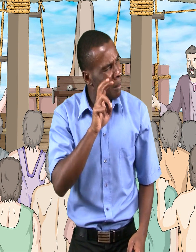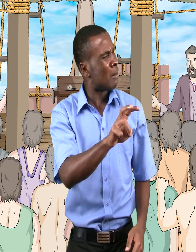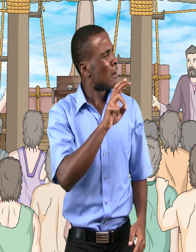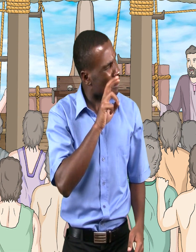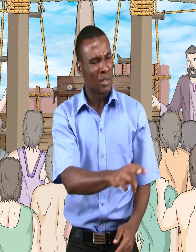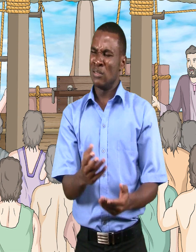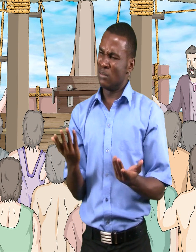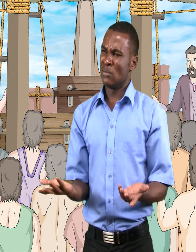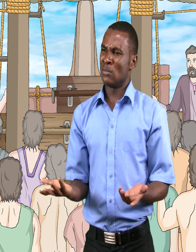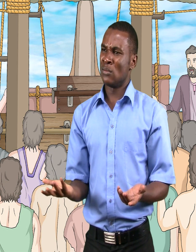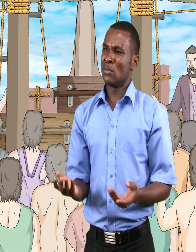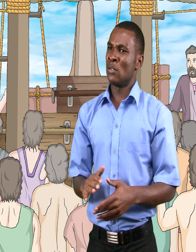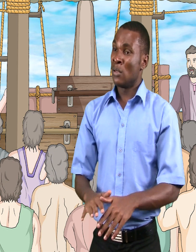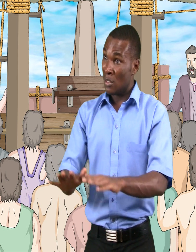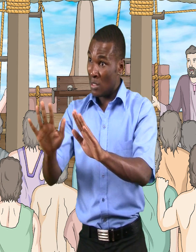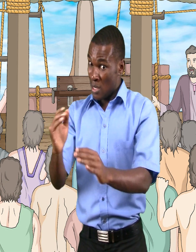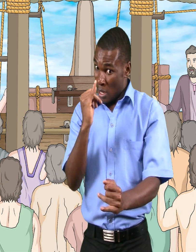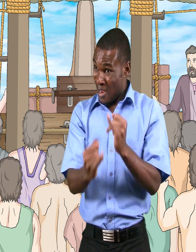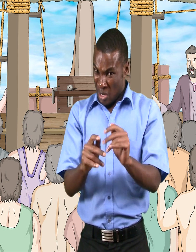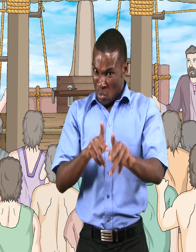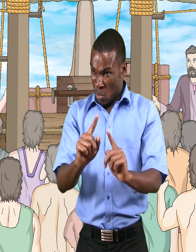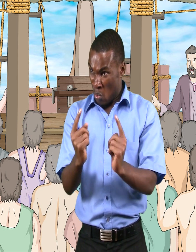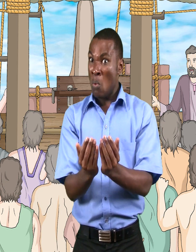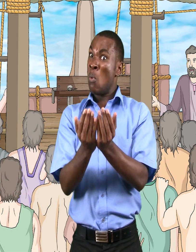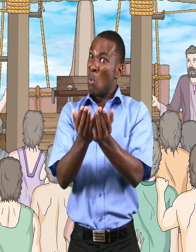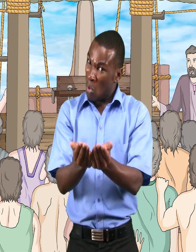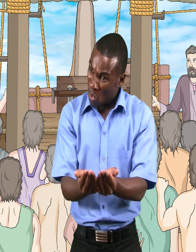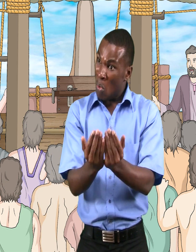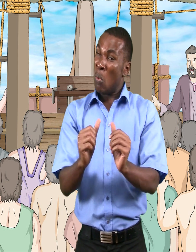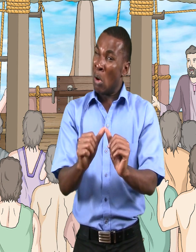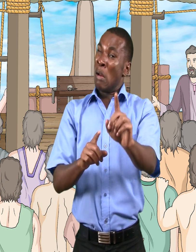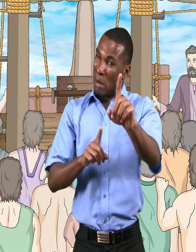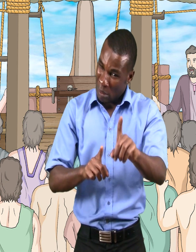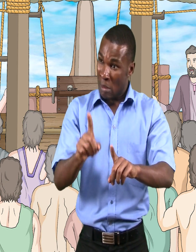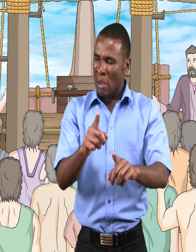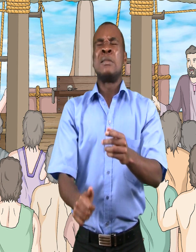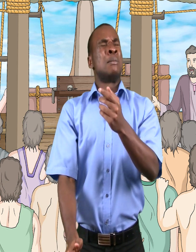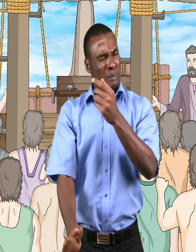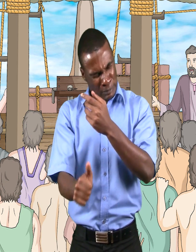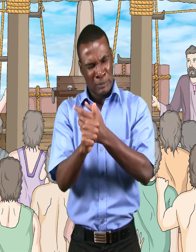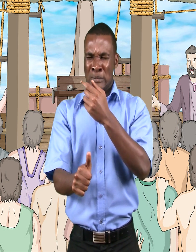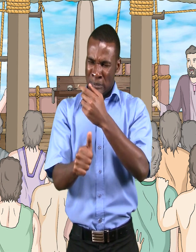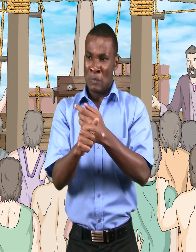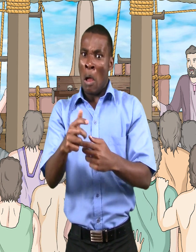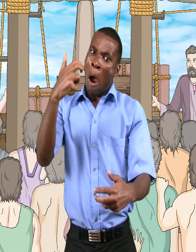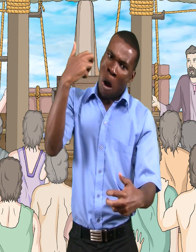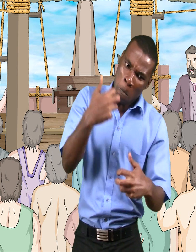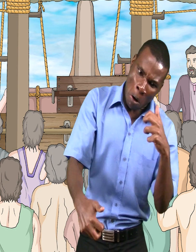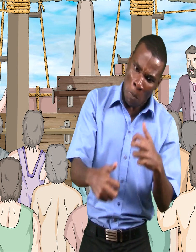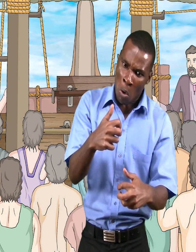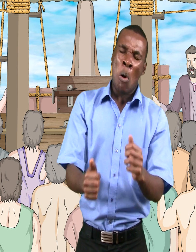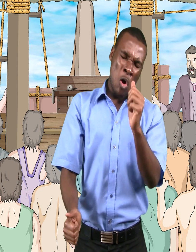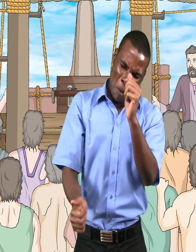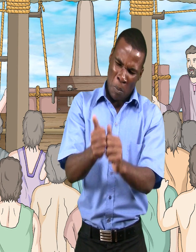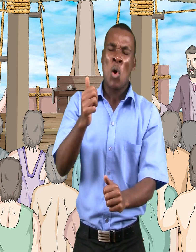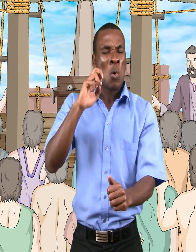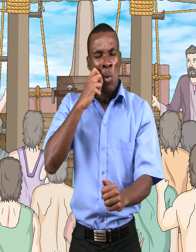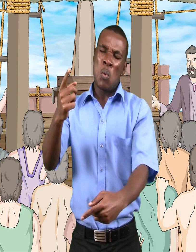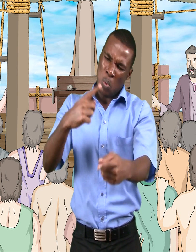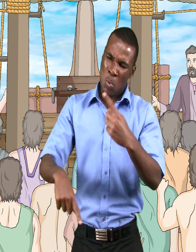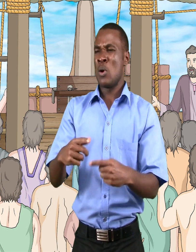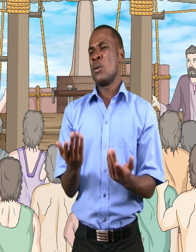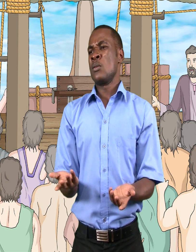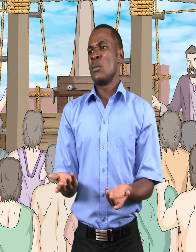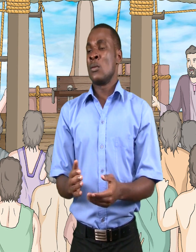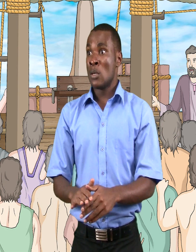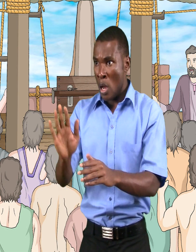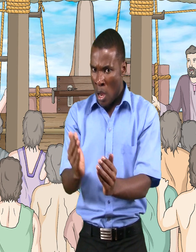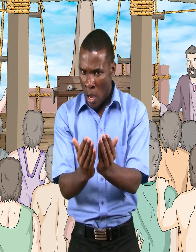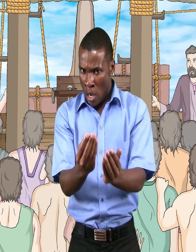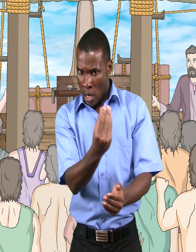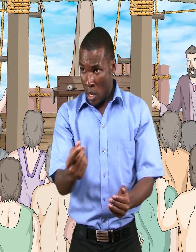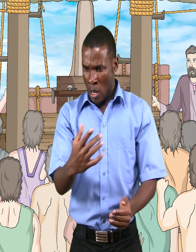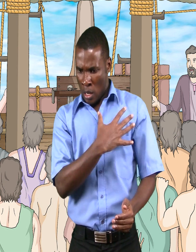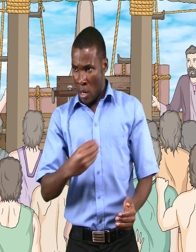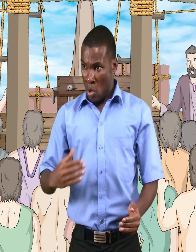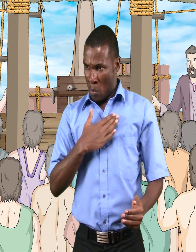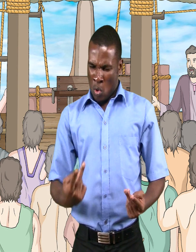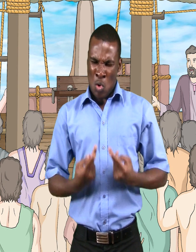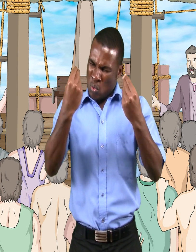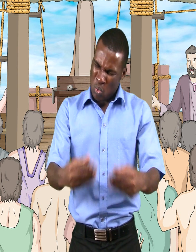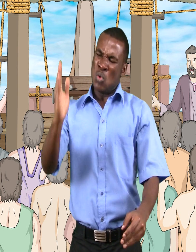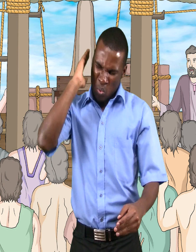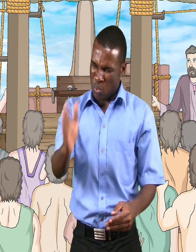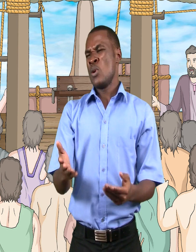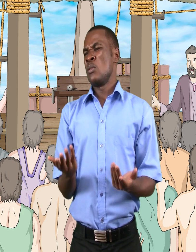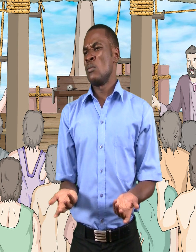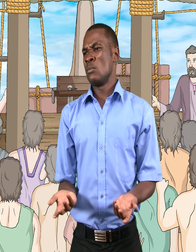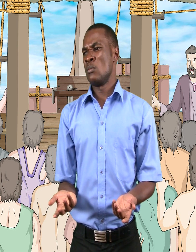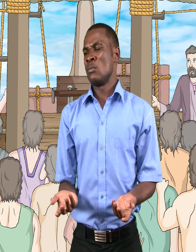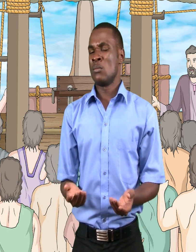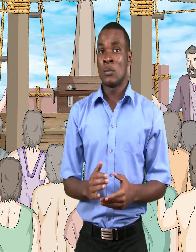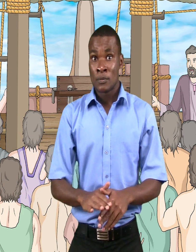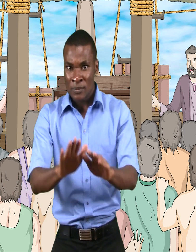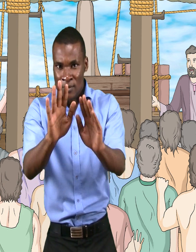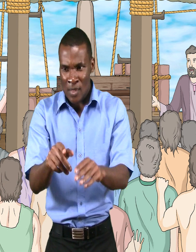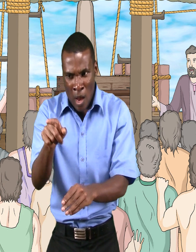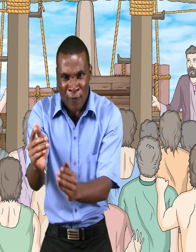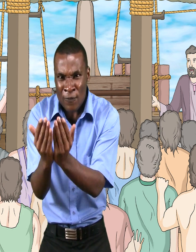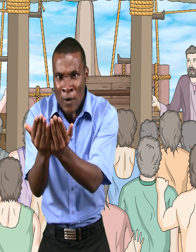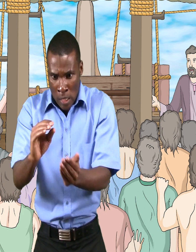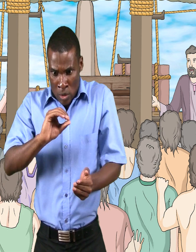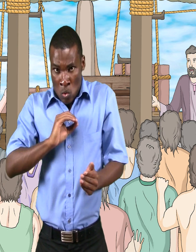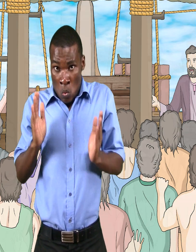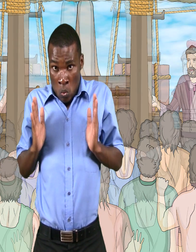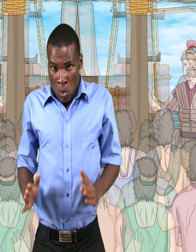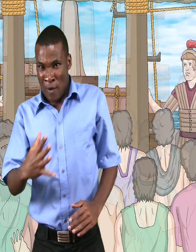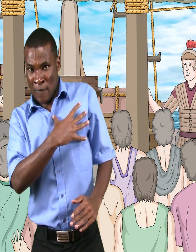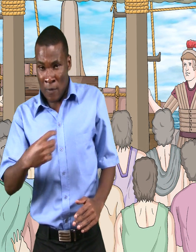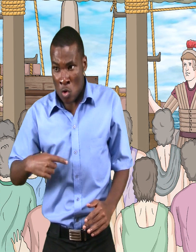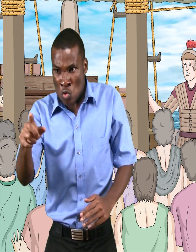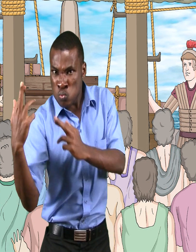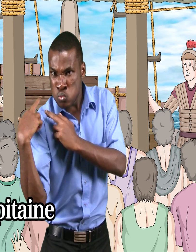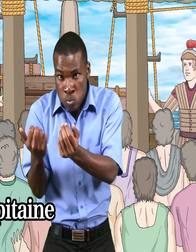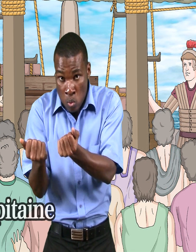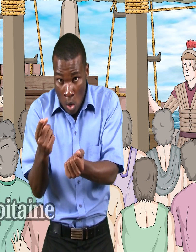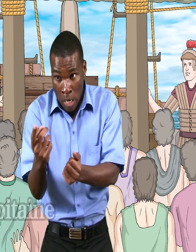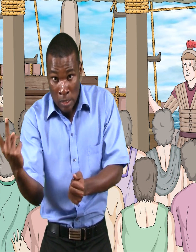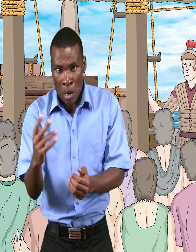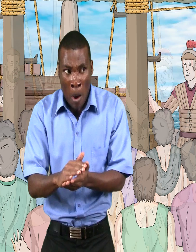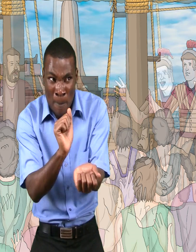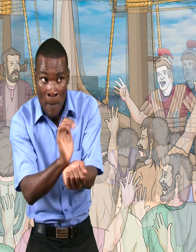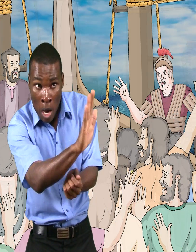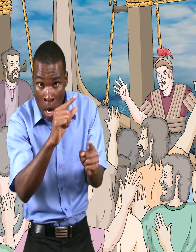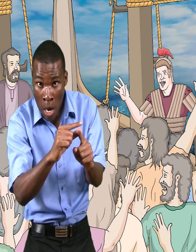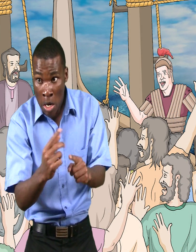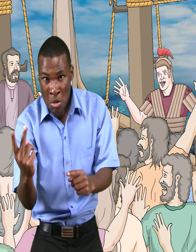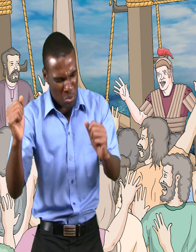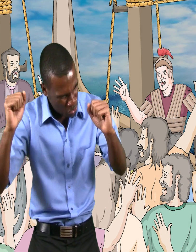But contrary to Paul’s advice, the centurion was persuaded by the pilot and by the owner of the ship.